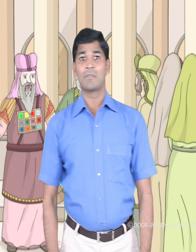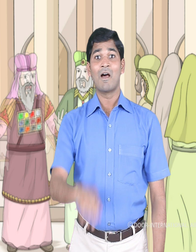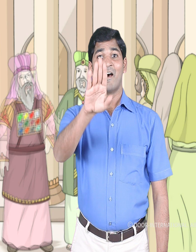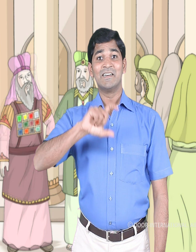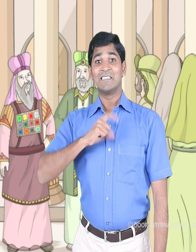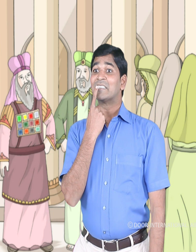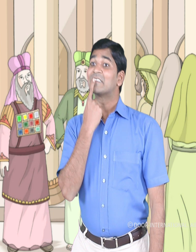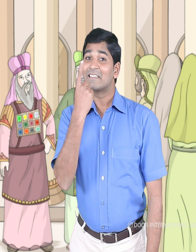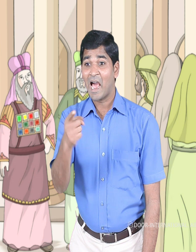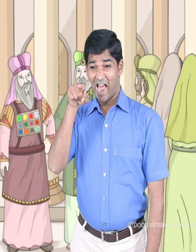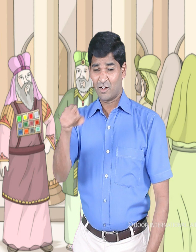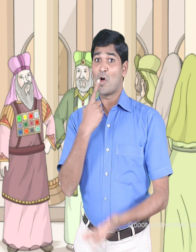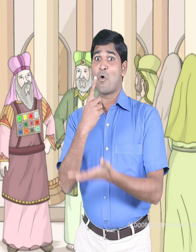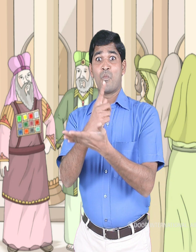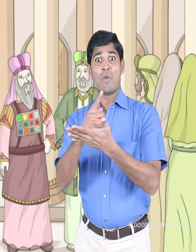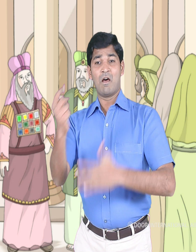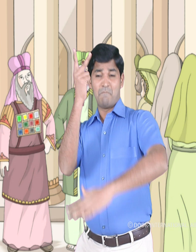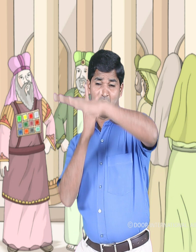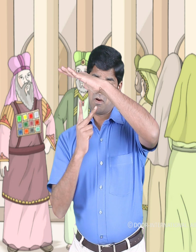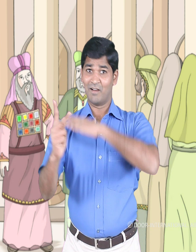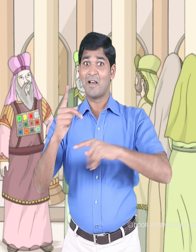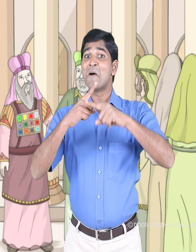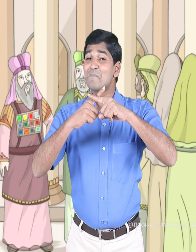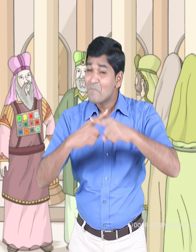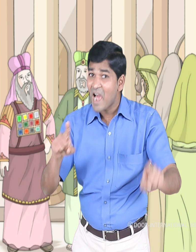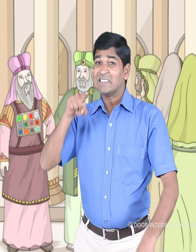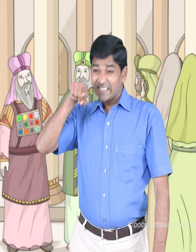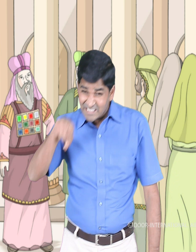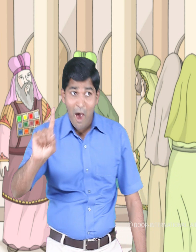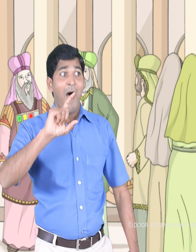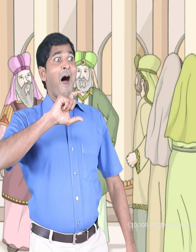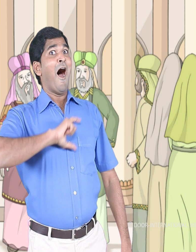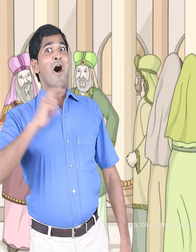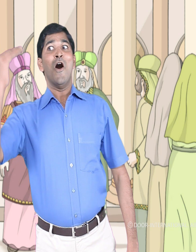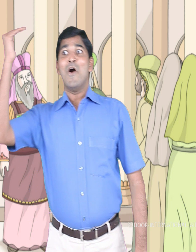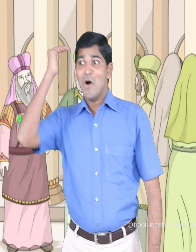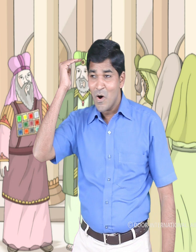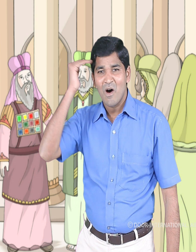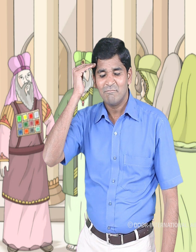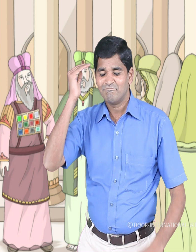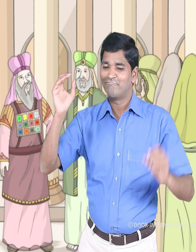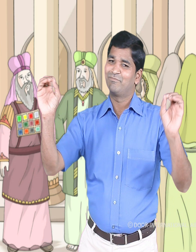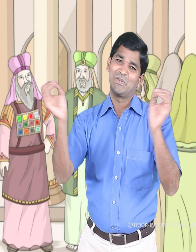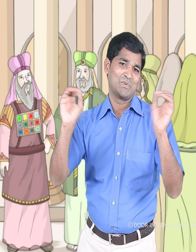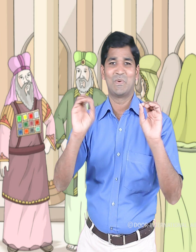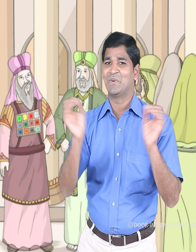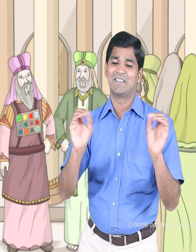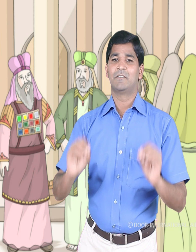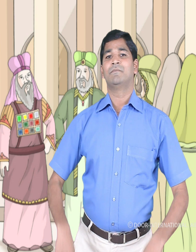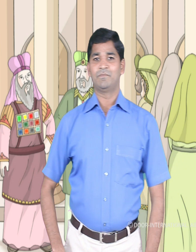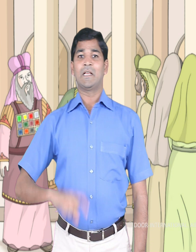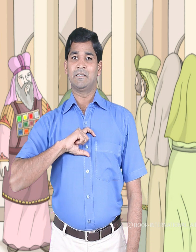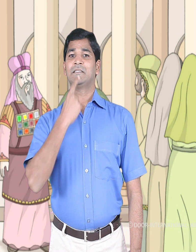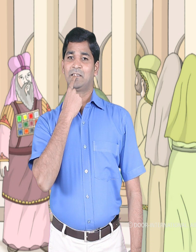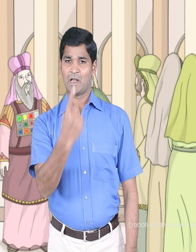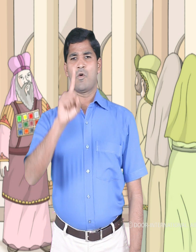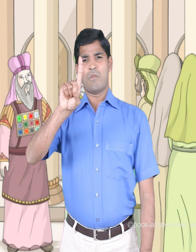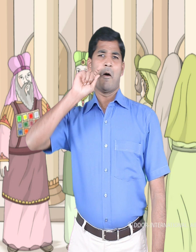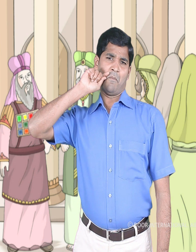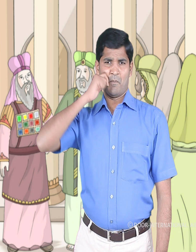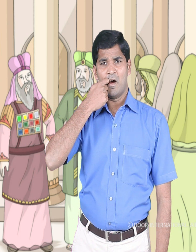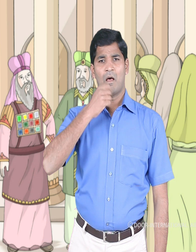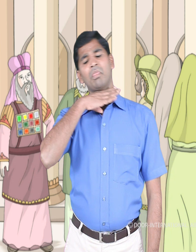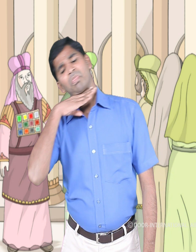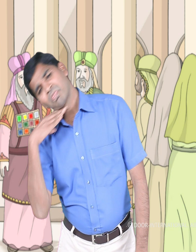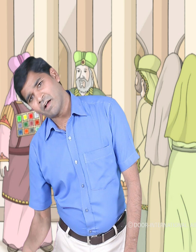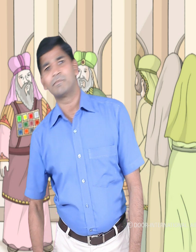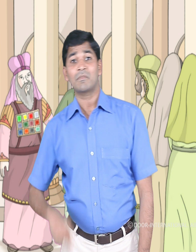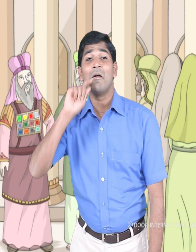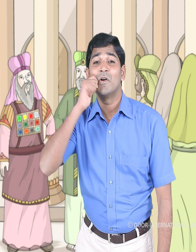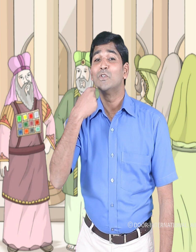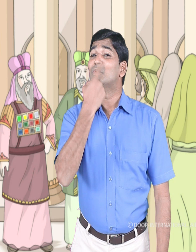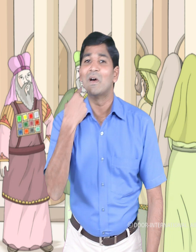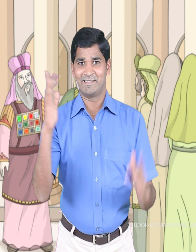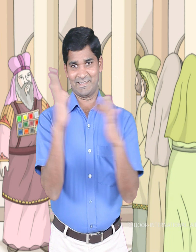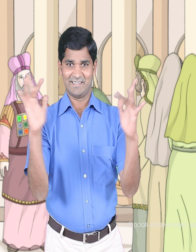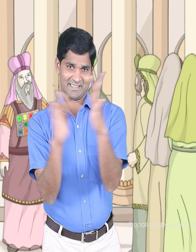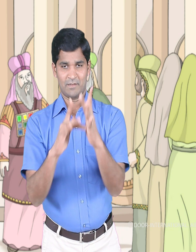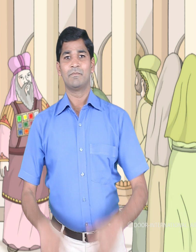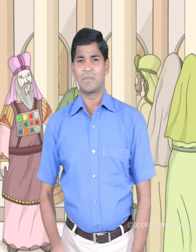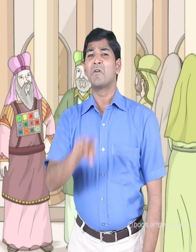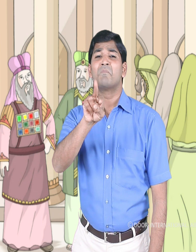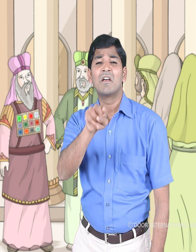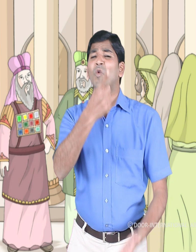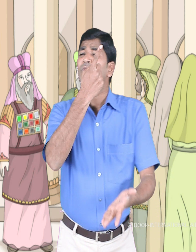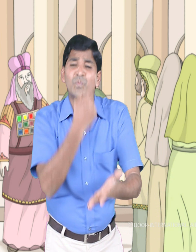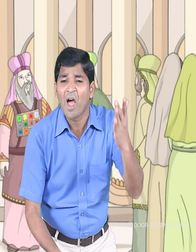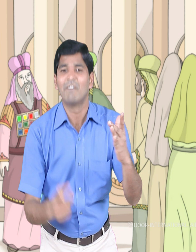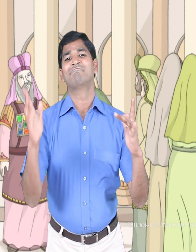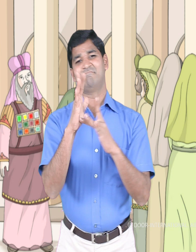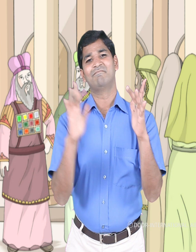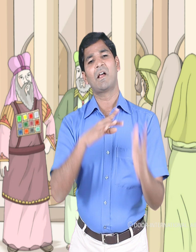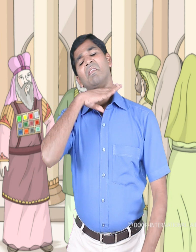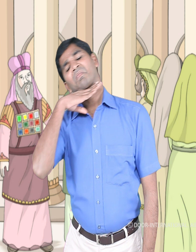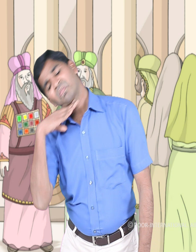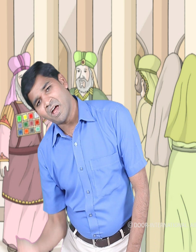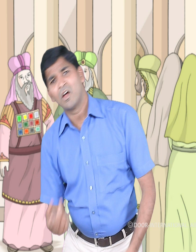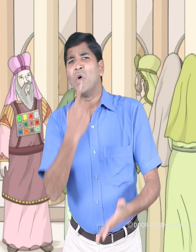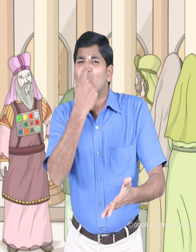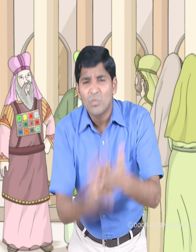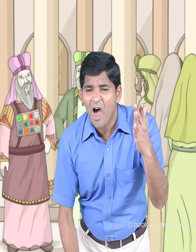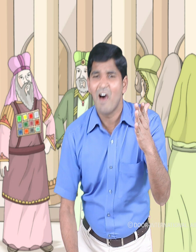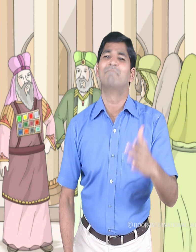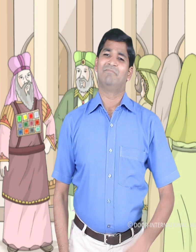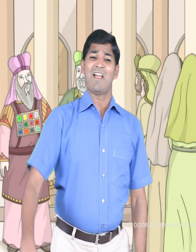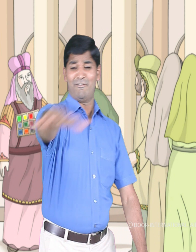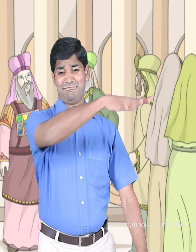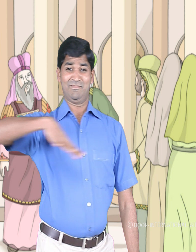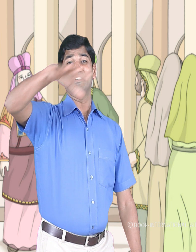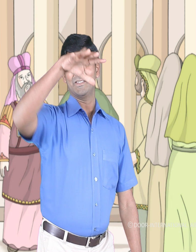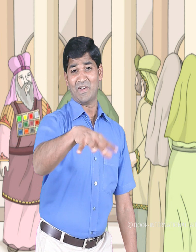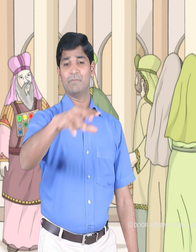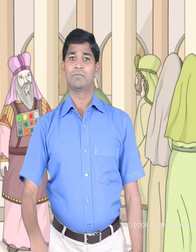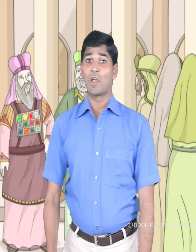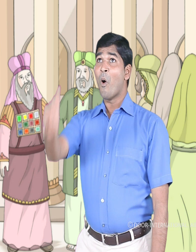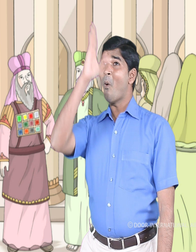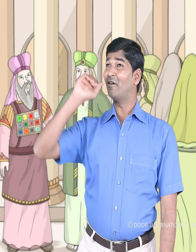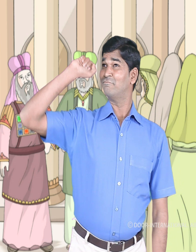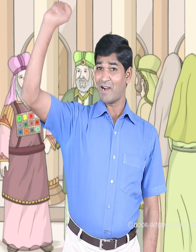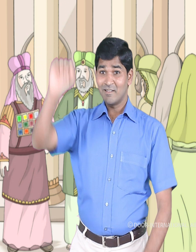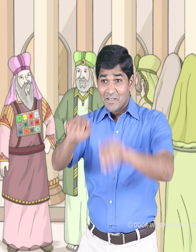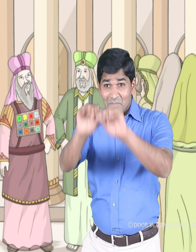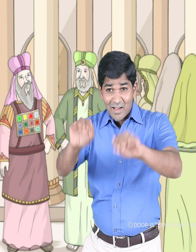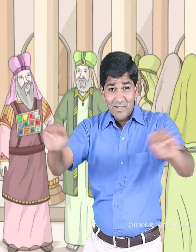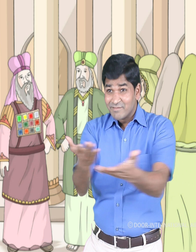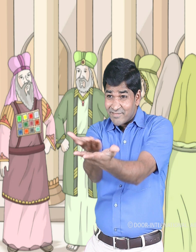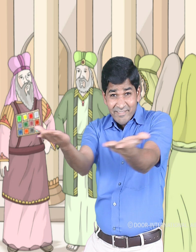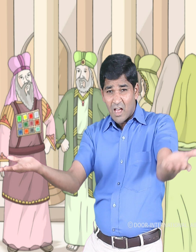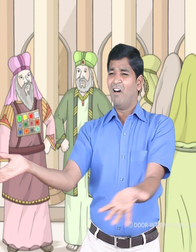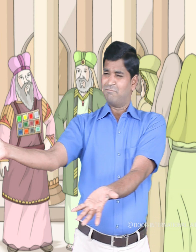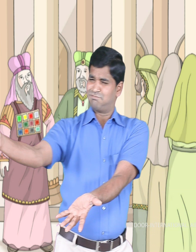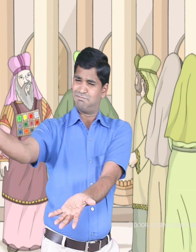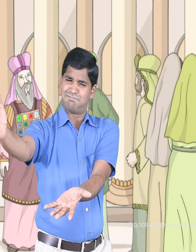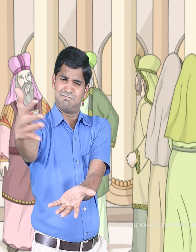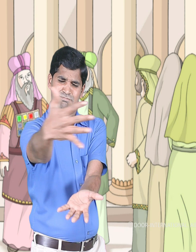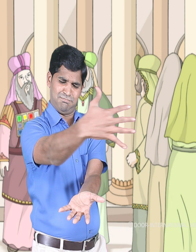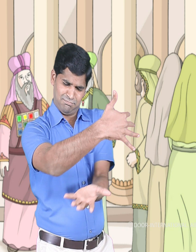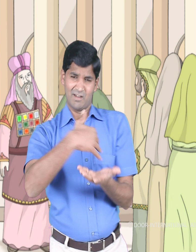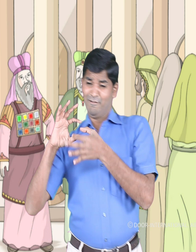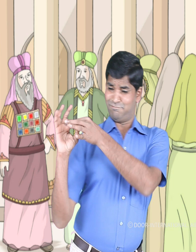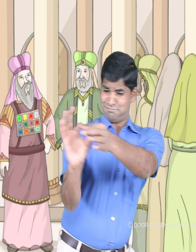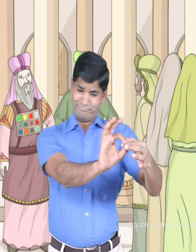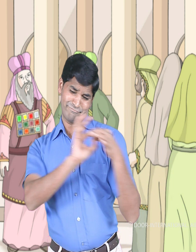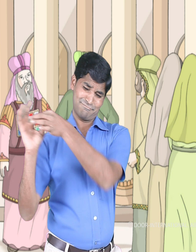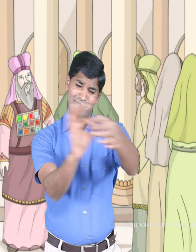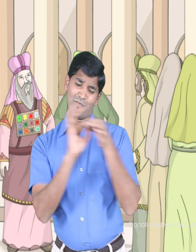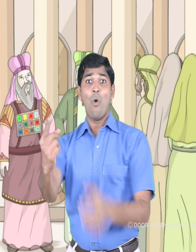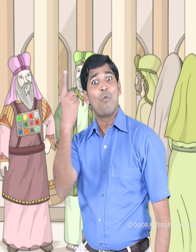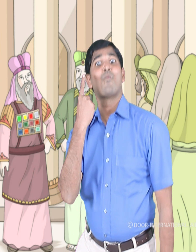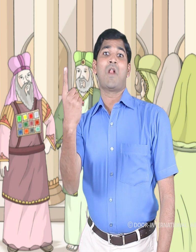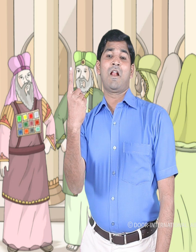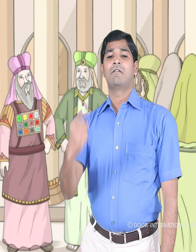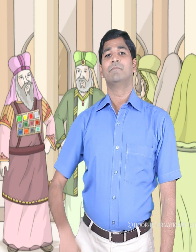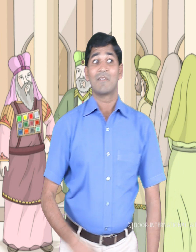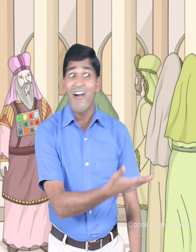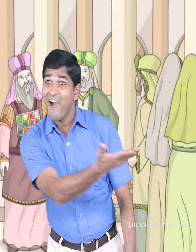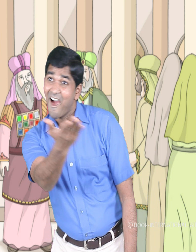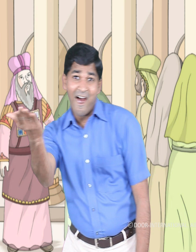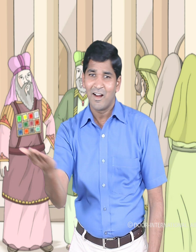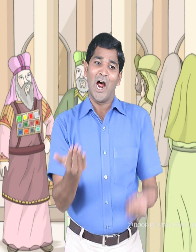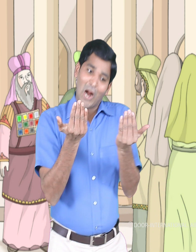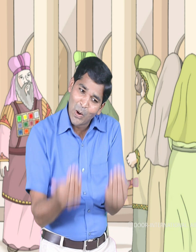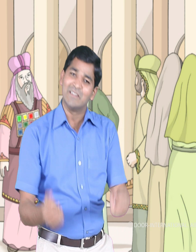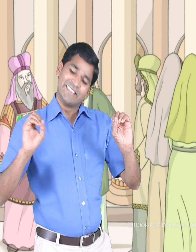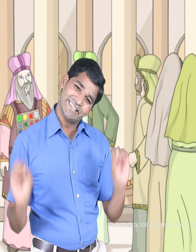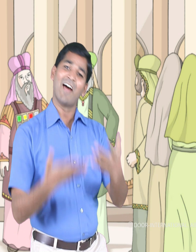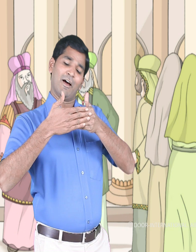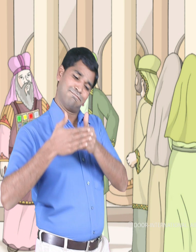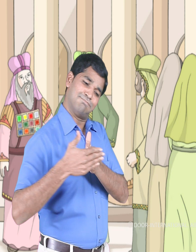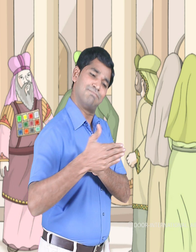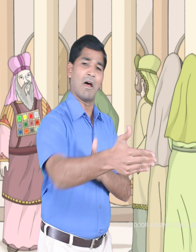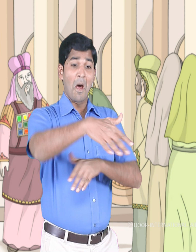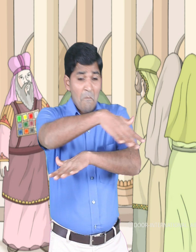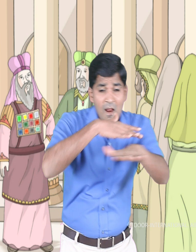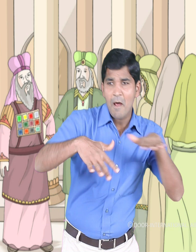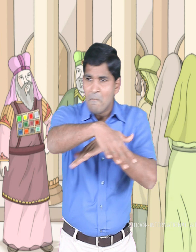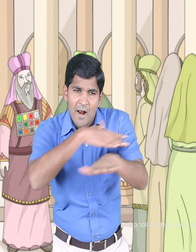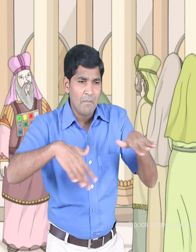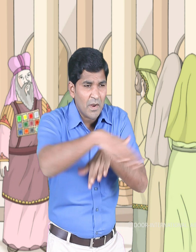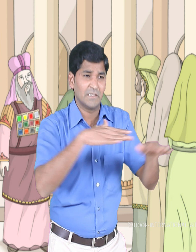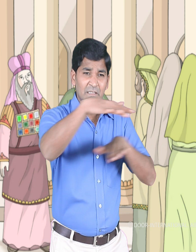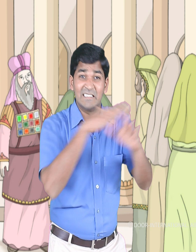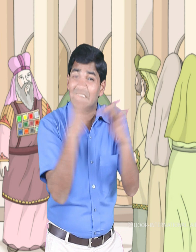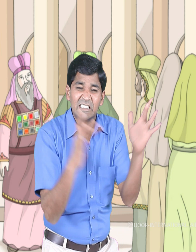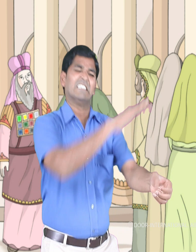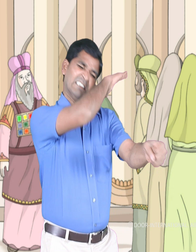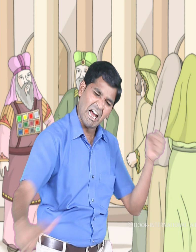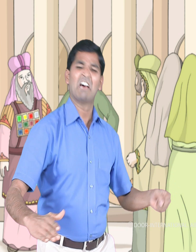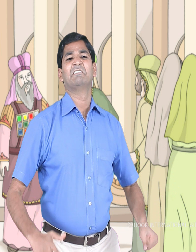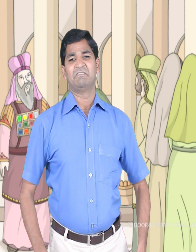Instead, as high priest that year, he was prophesying that Jesus would die for the nation, and not only for the nation, but also for the scattered children of God, to gather them together into one.